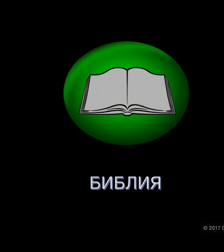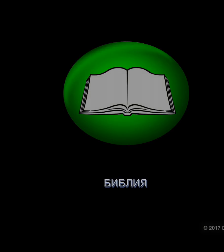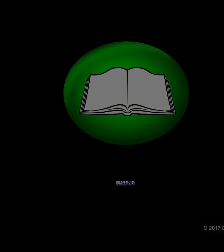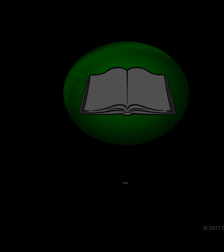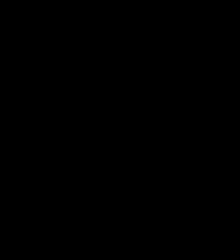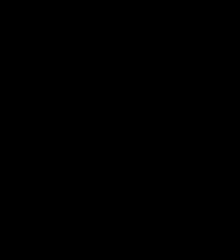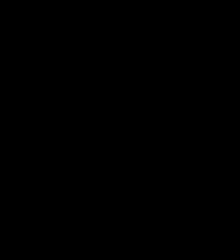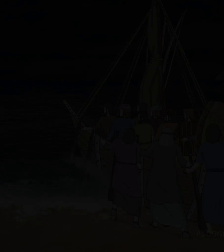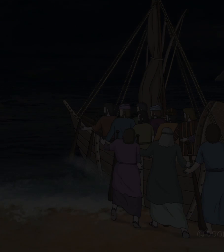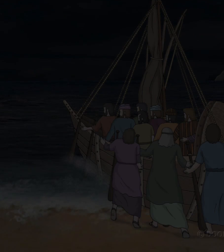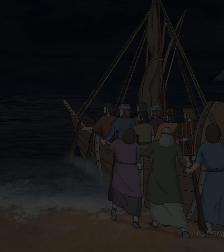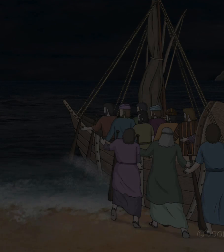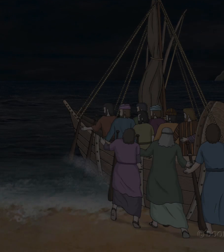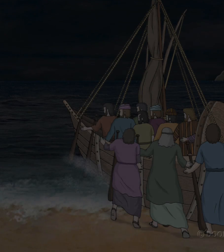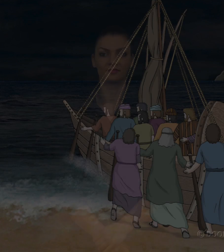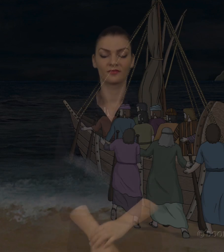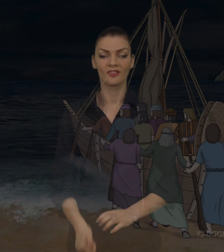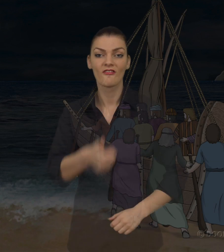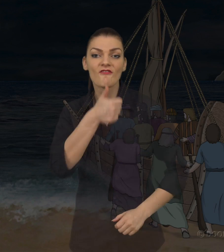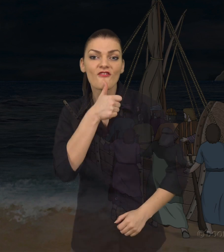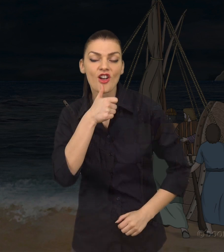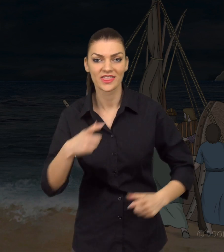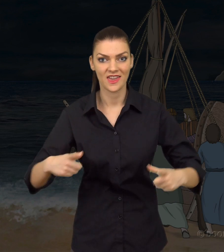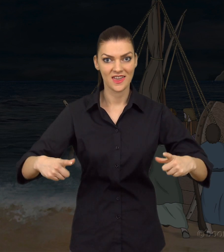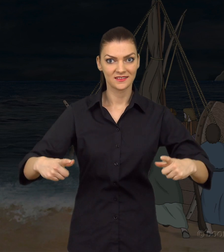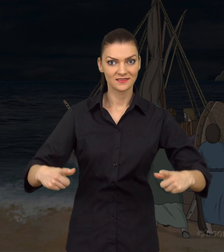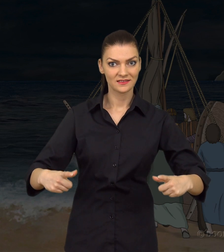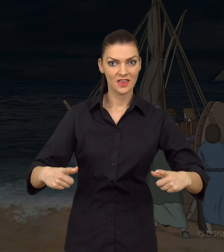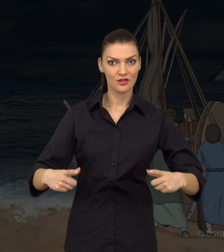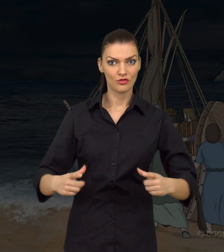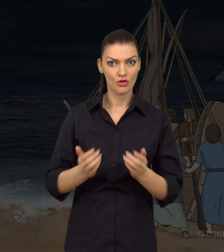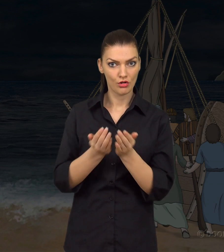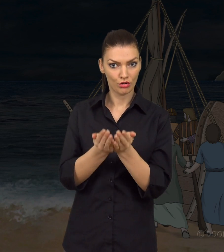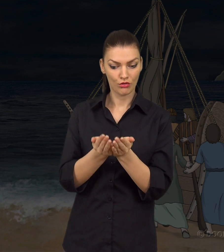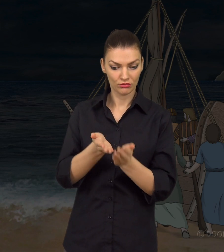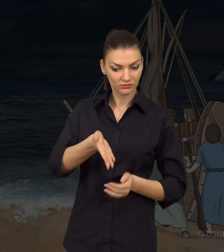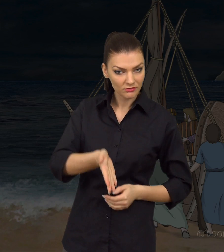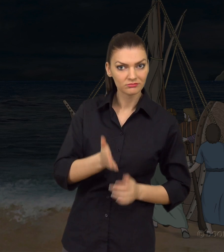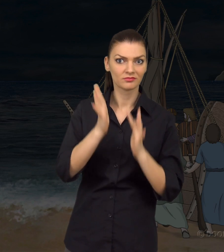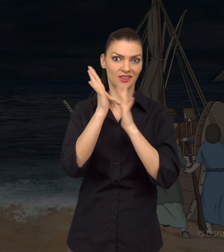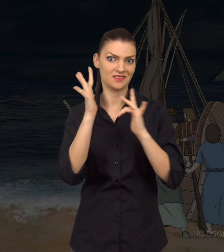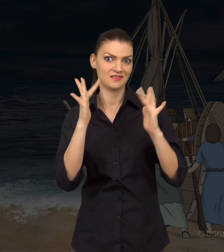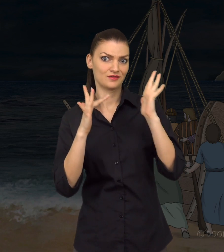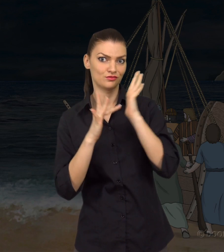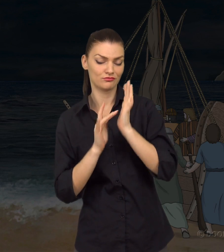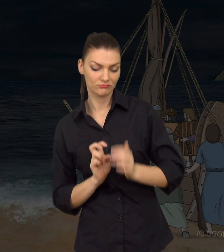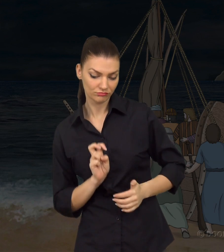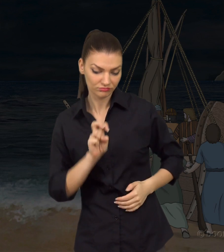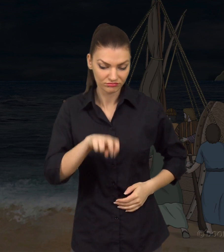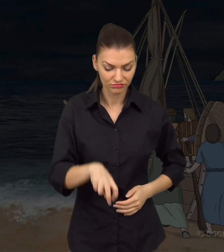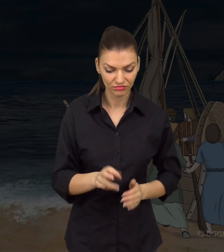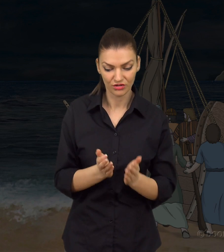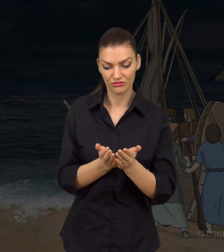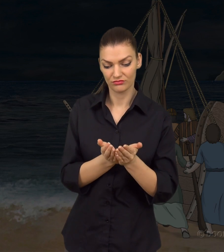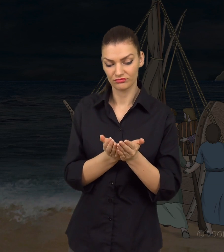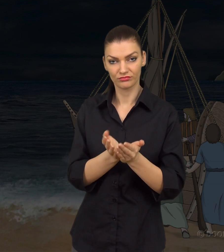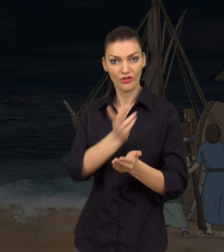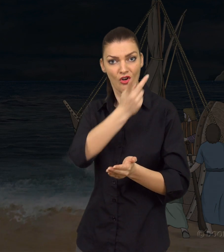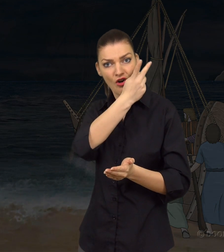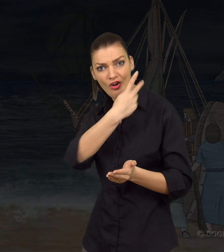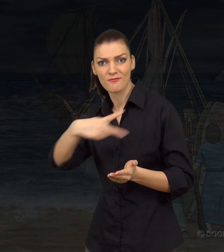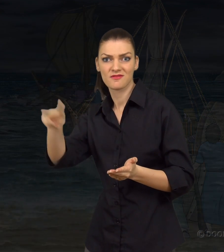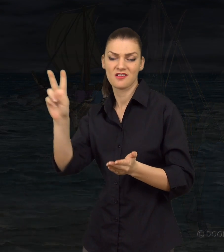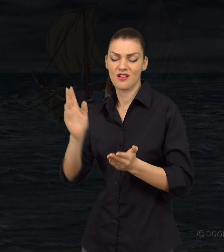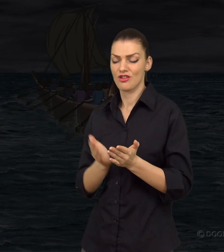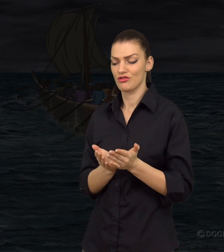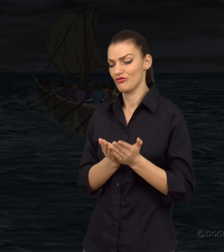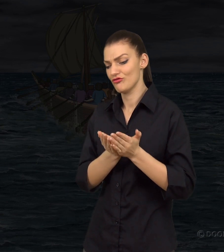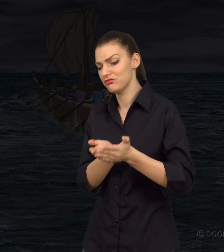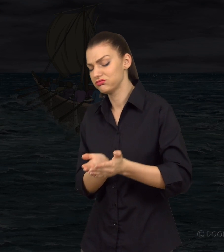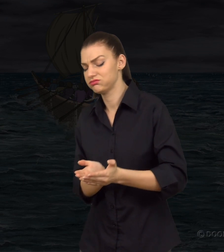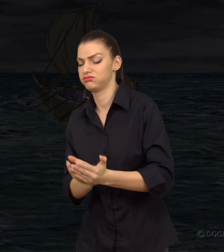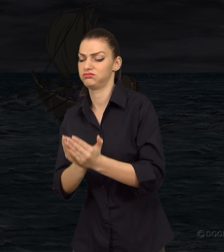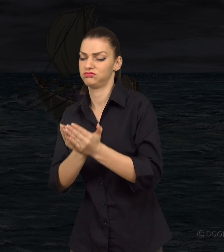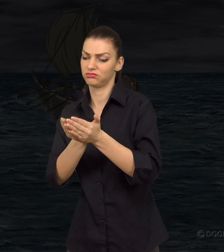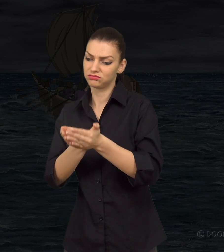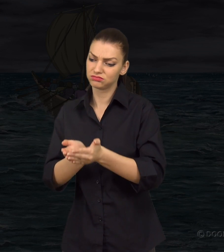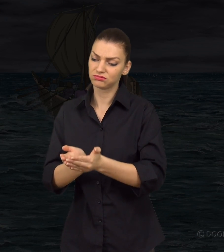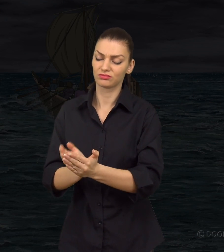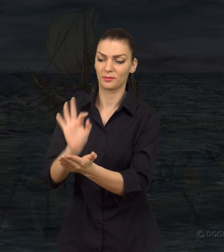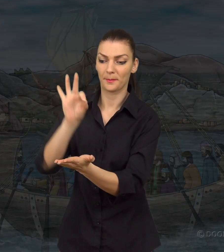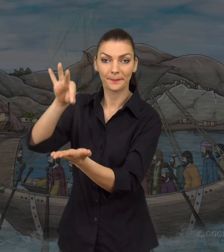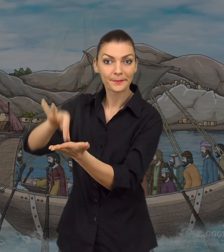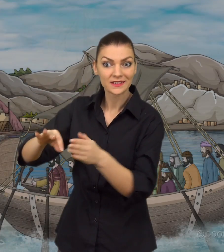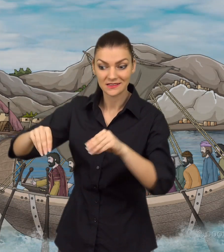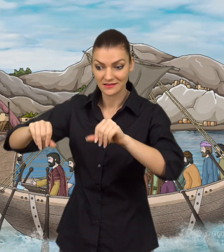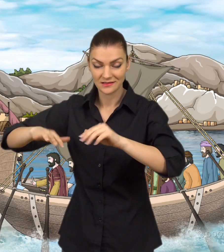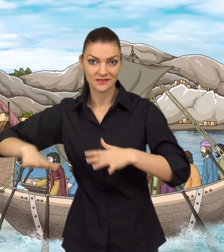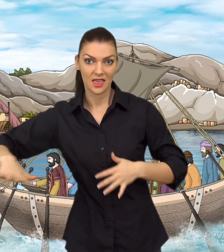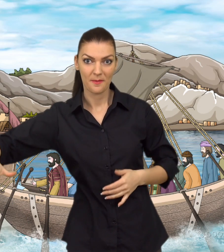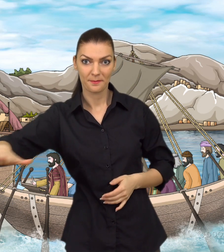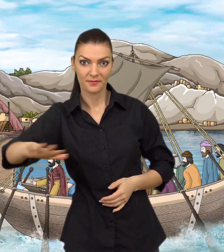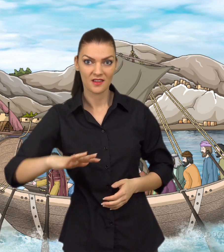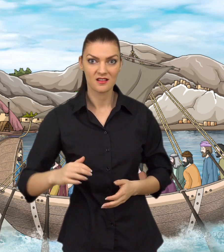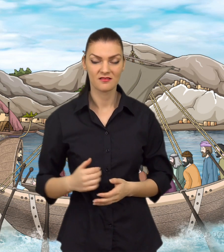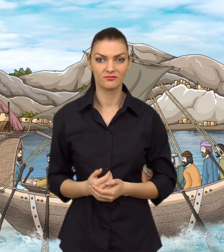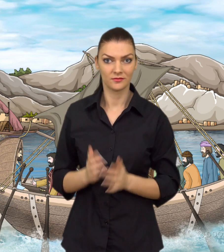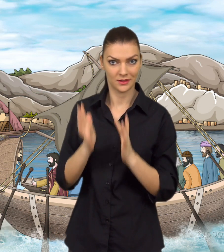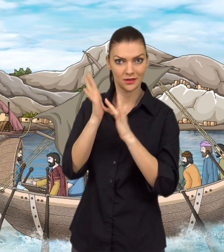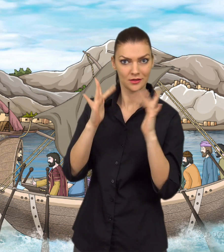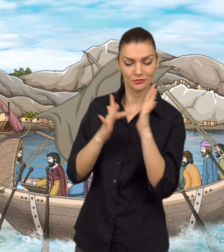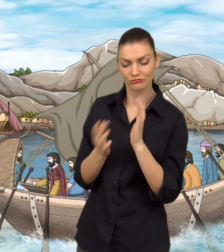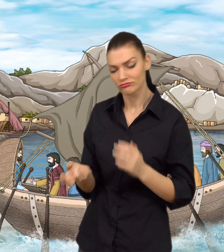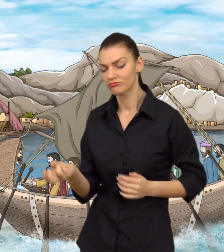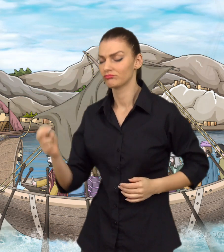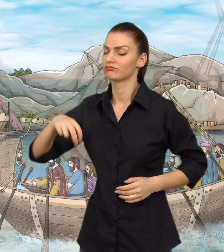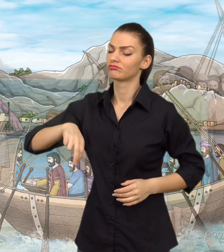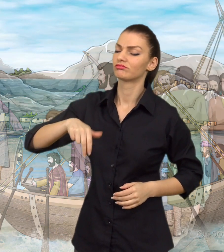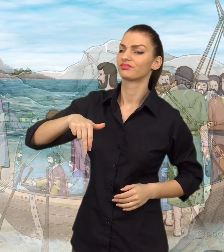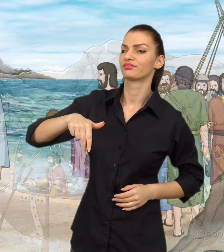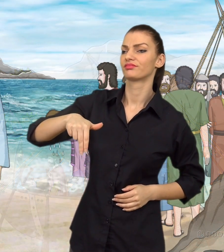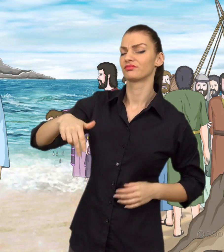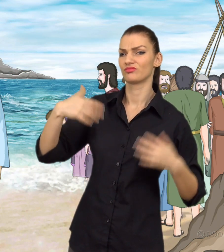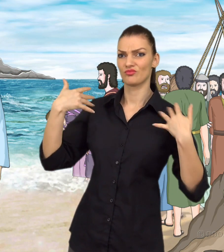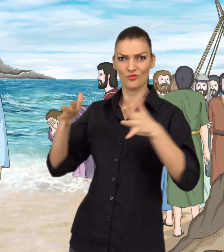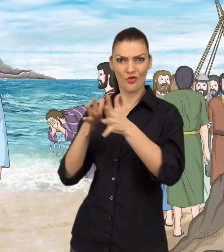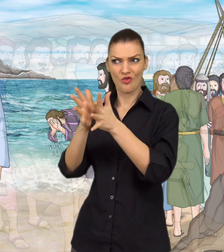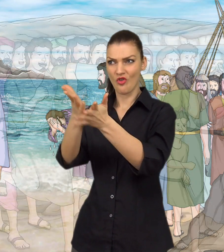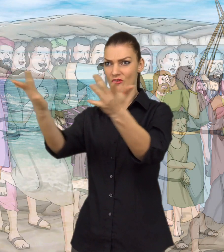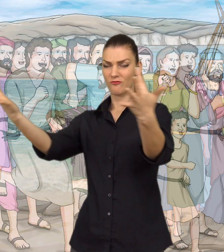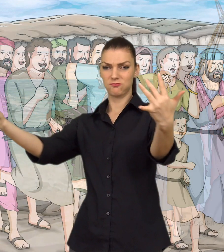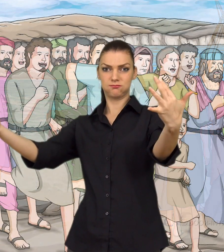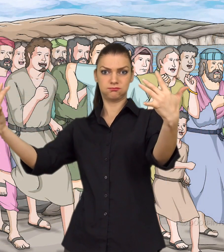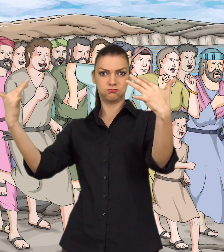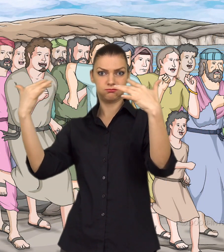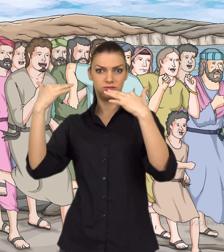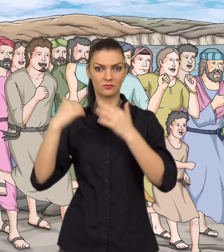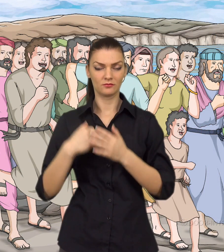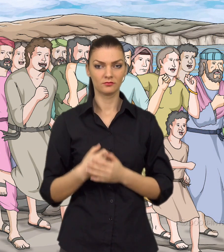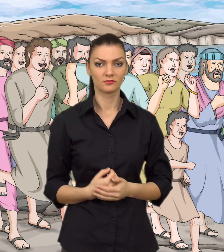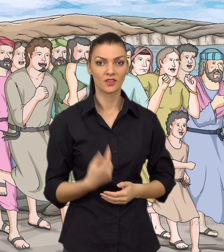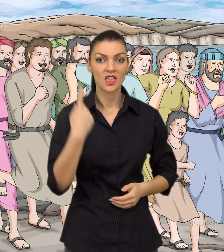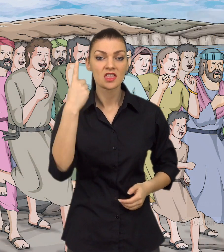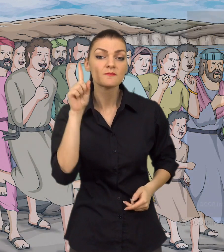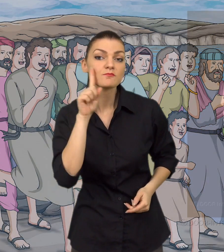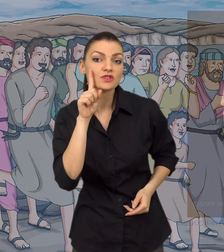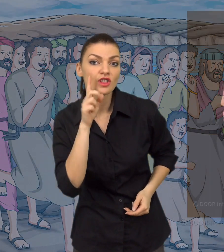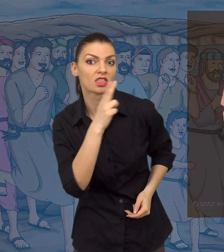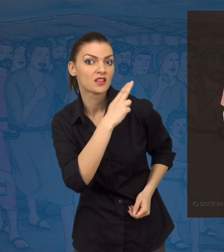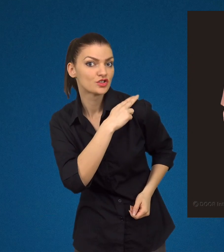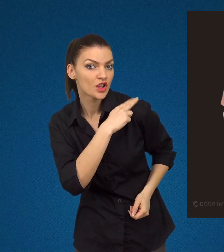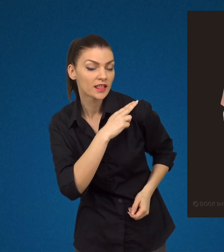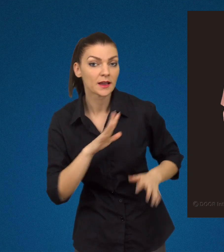When Jesus had again crossed by boat to the other side, a large crowd gathered around Him beside the sea.